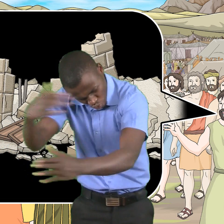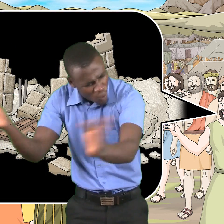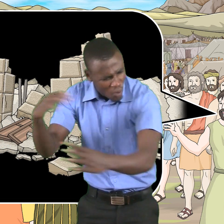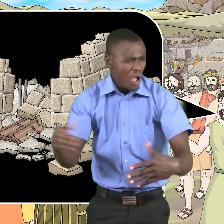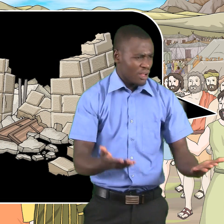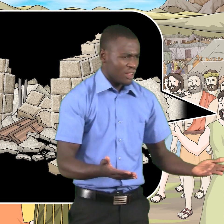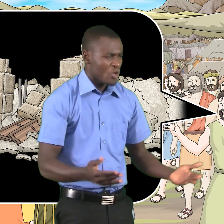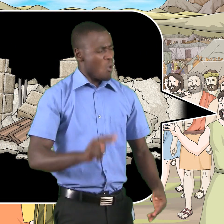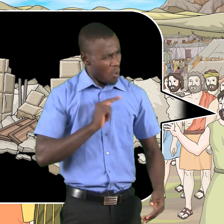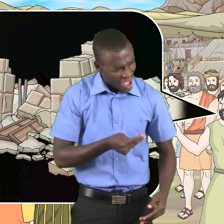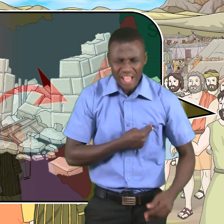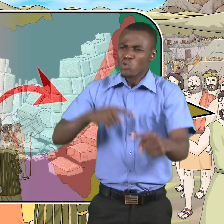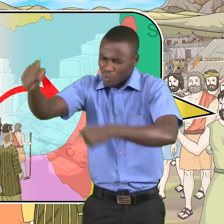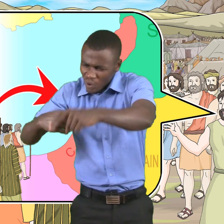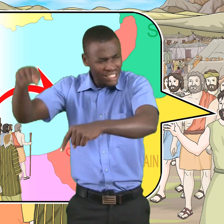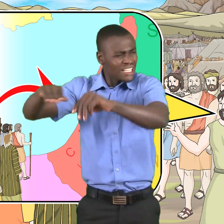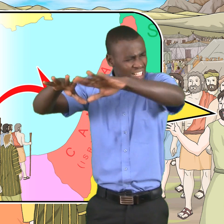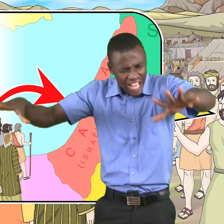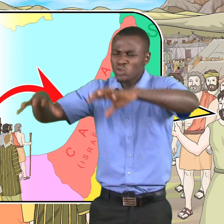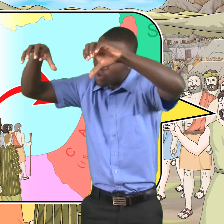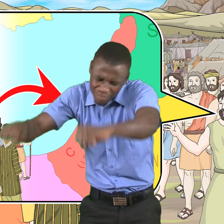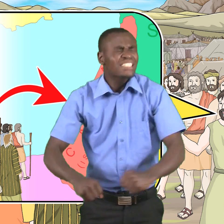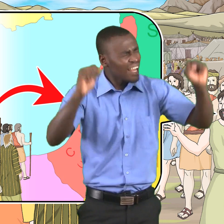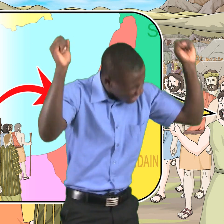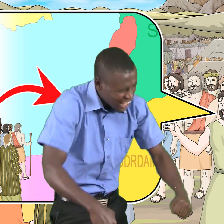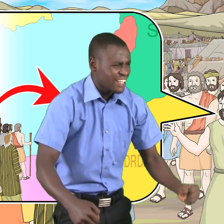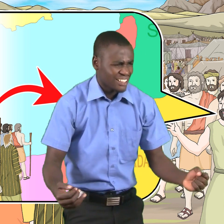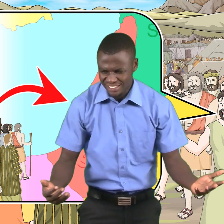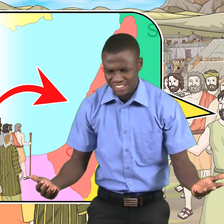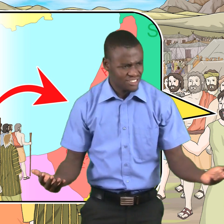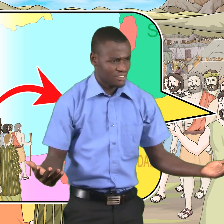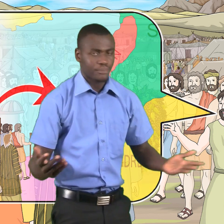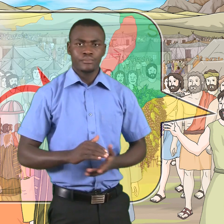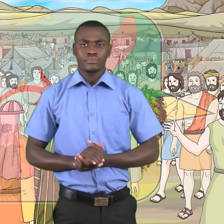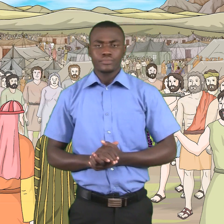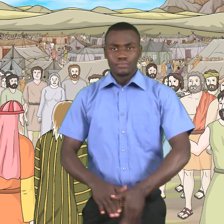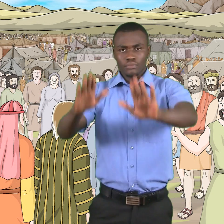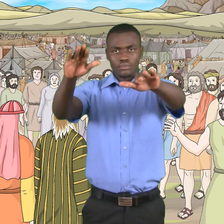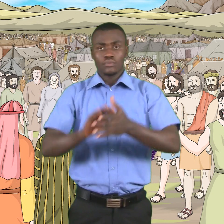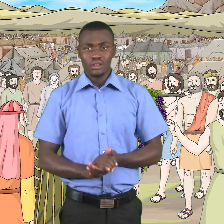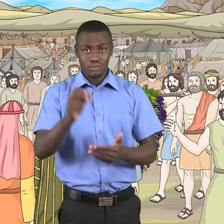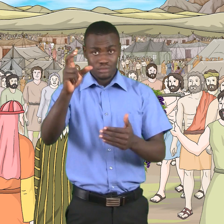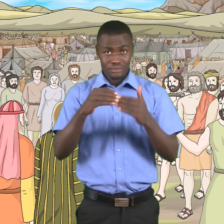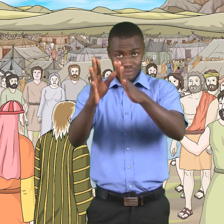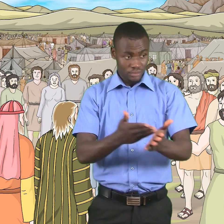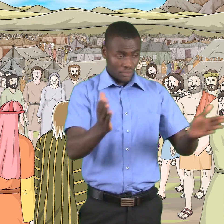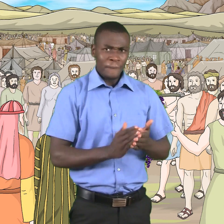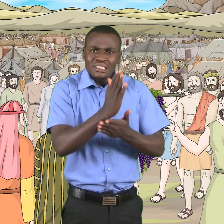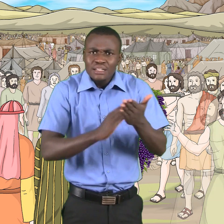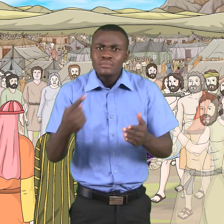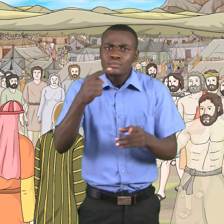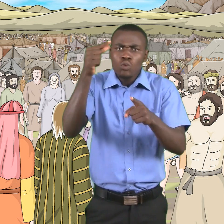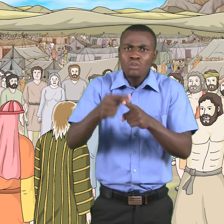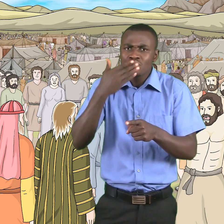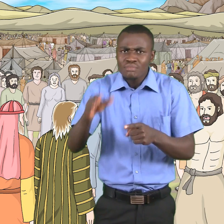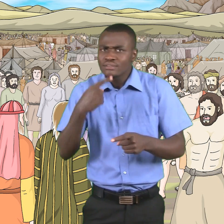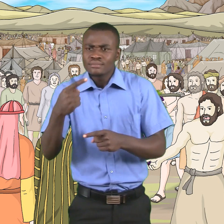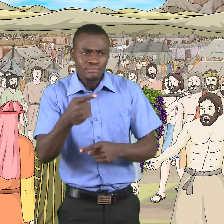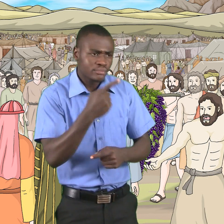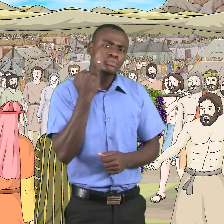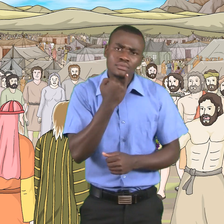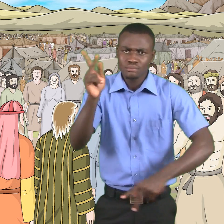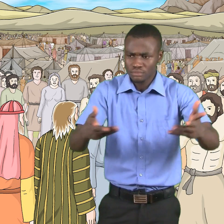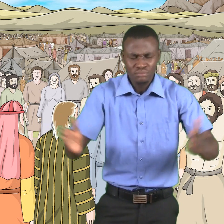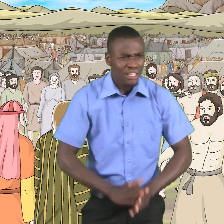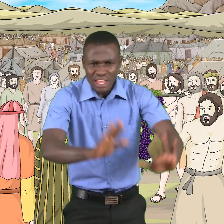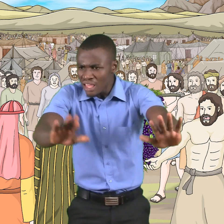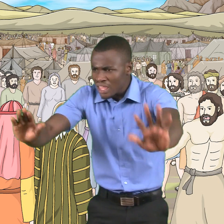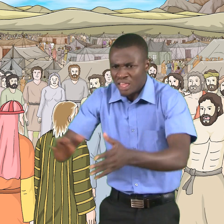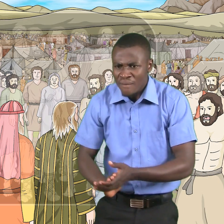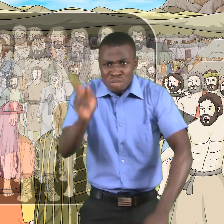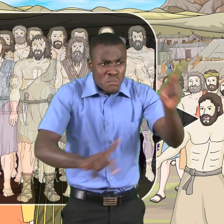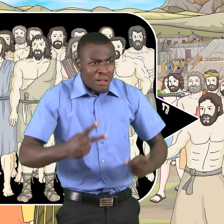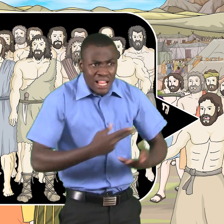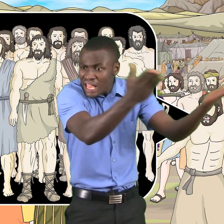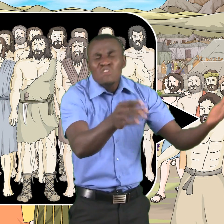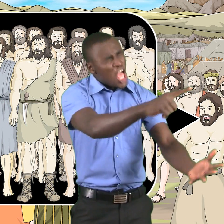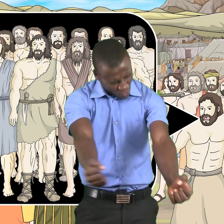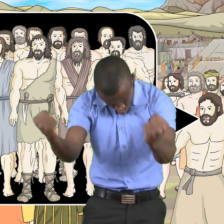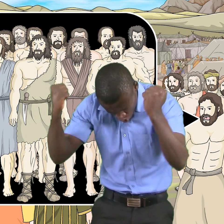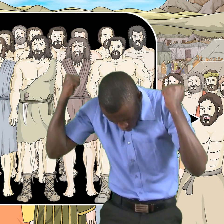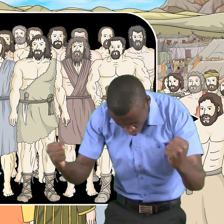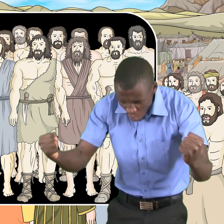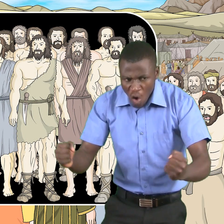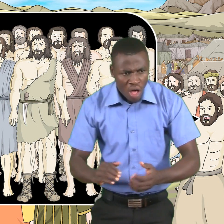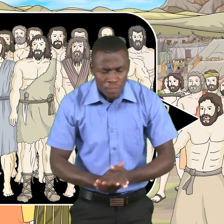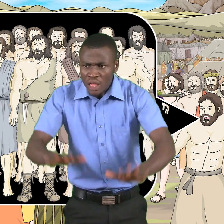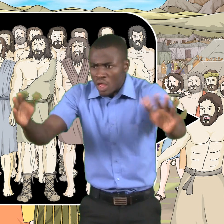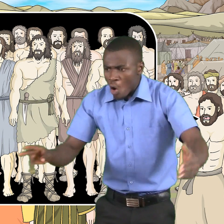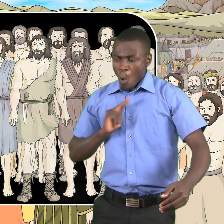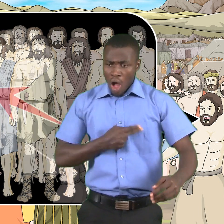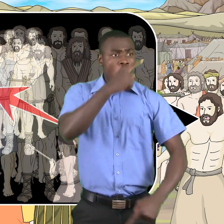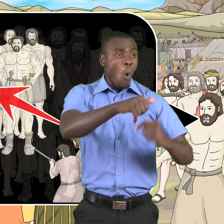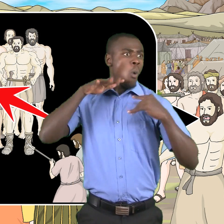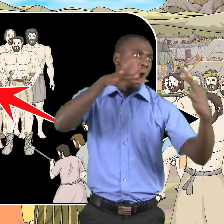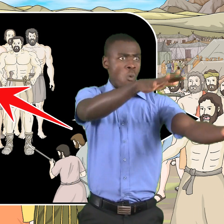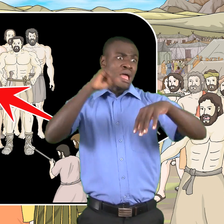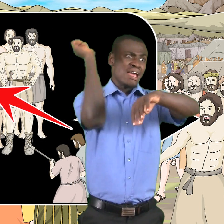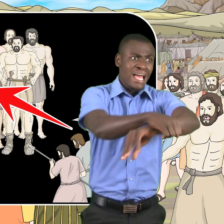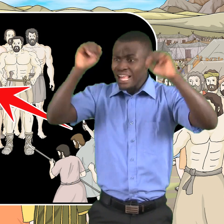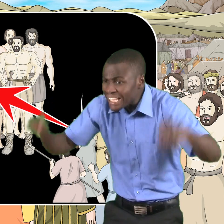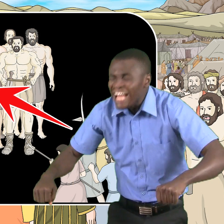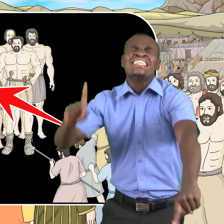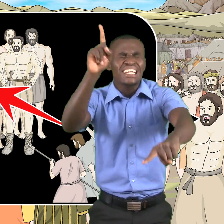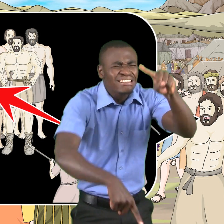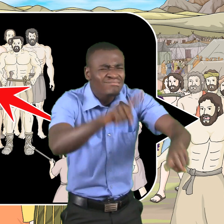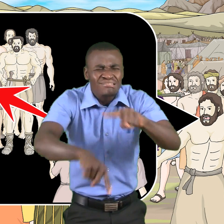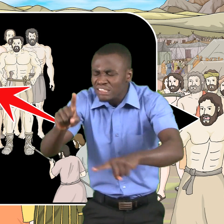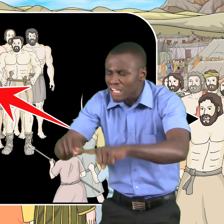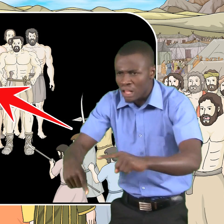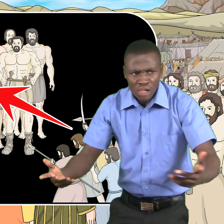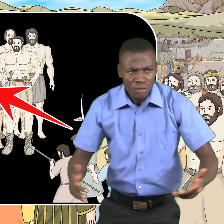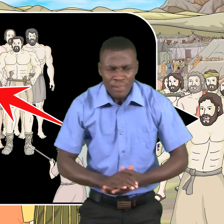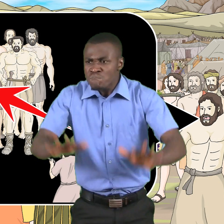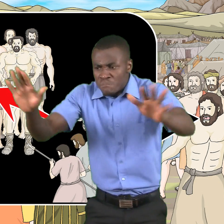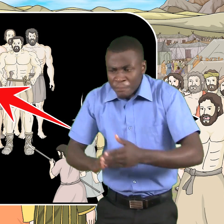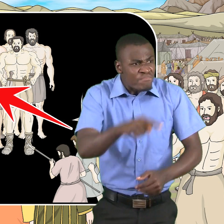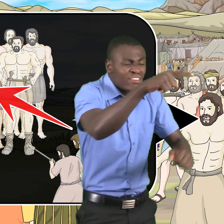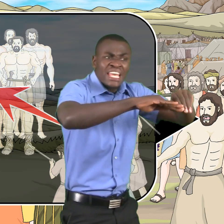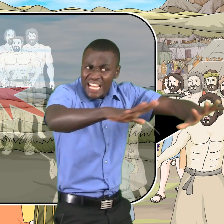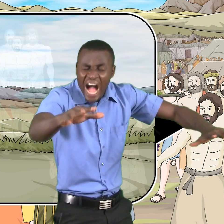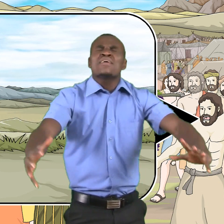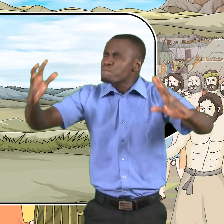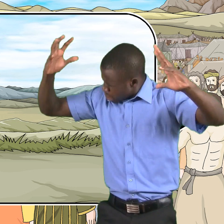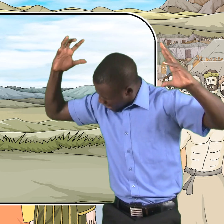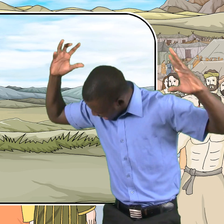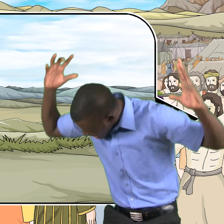But the men who had gone up with him replied, “We cannot go up against the people, for they are stronger than we are!”